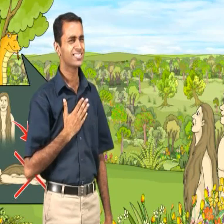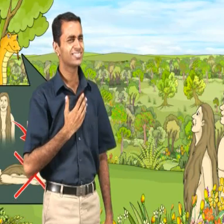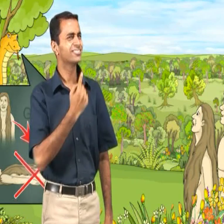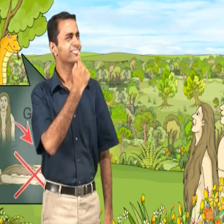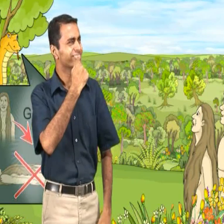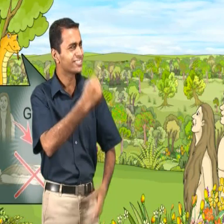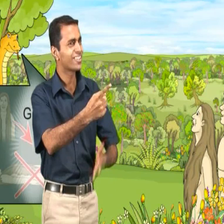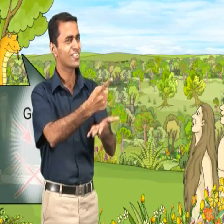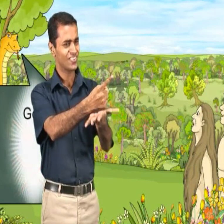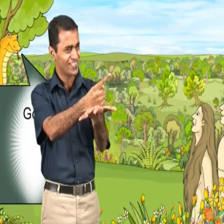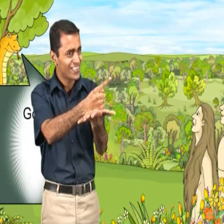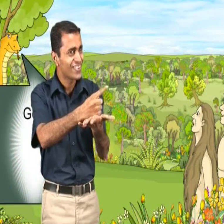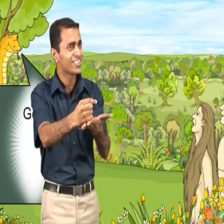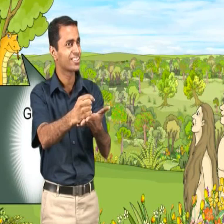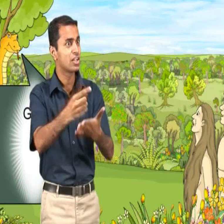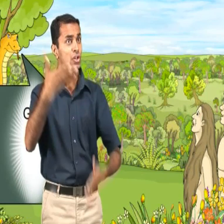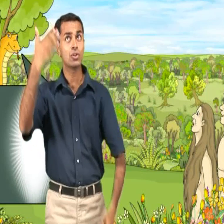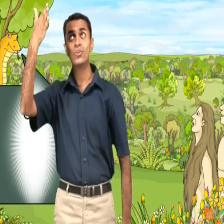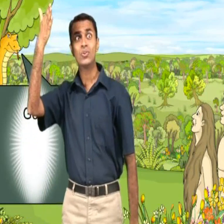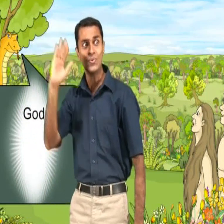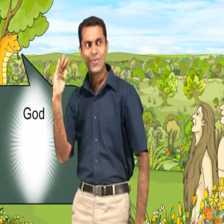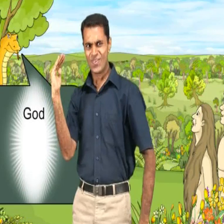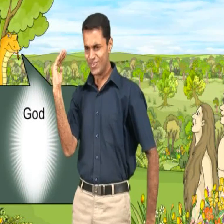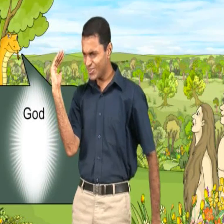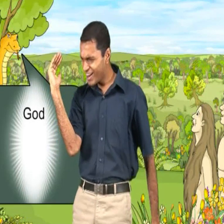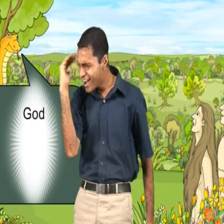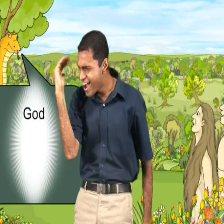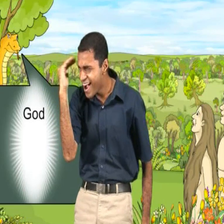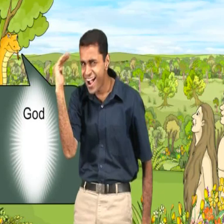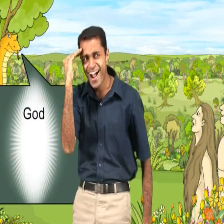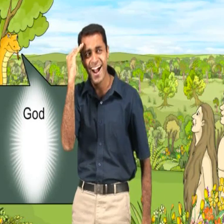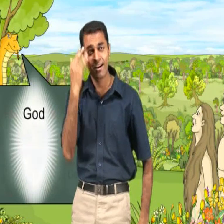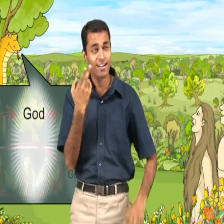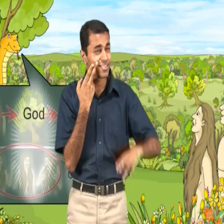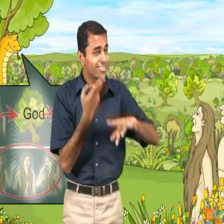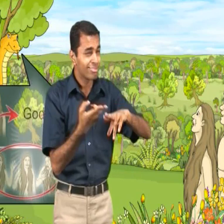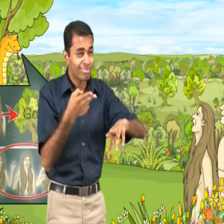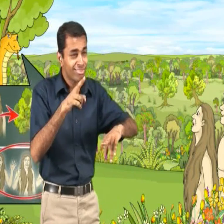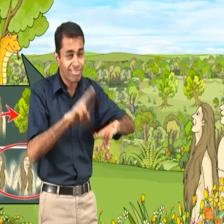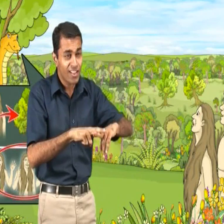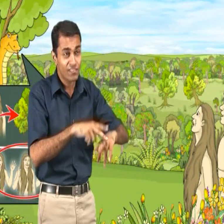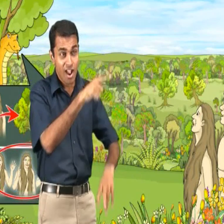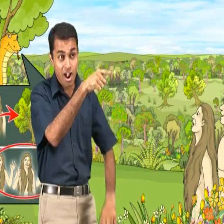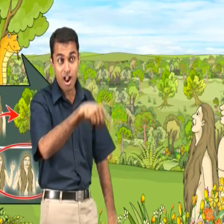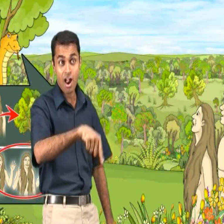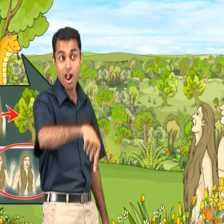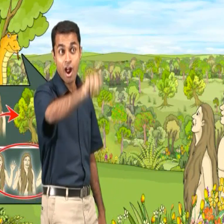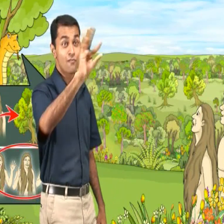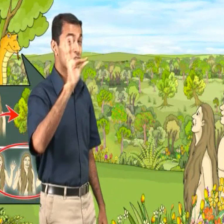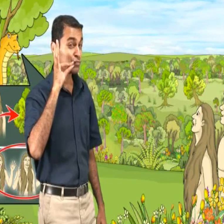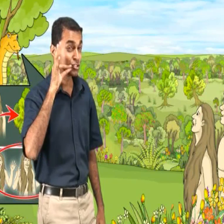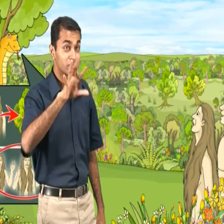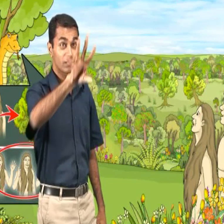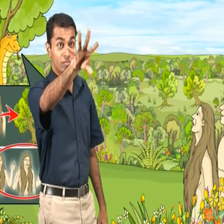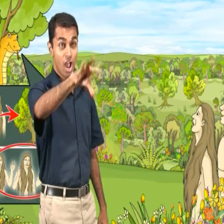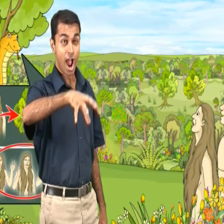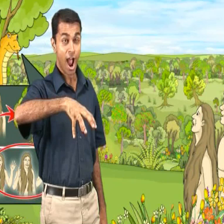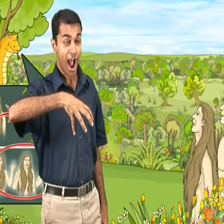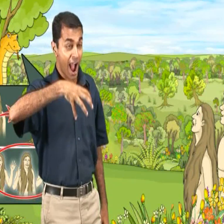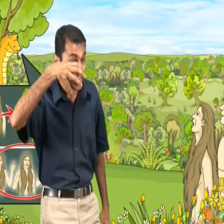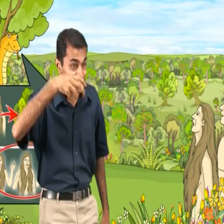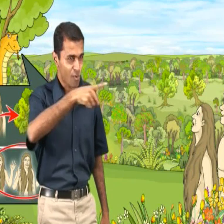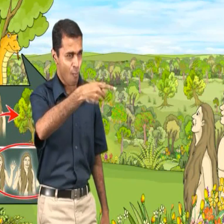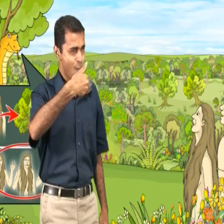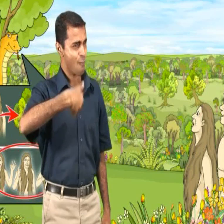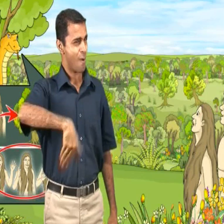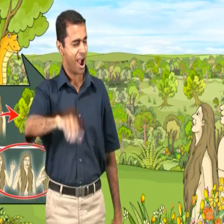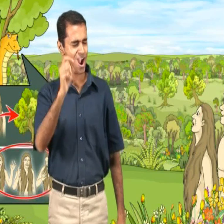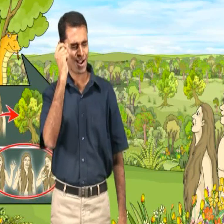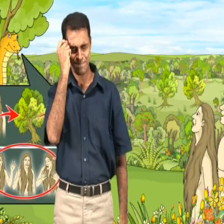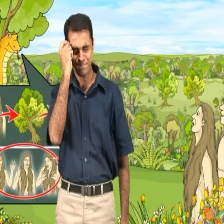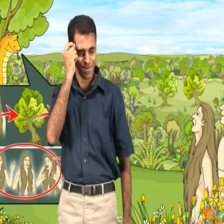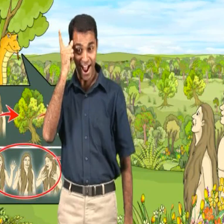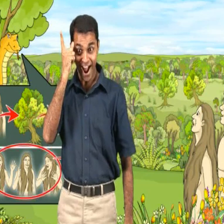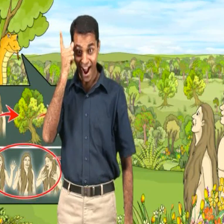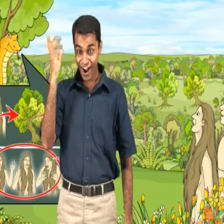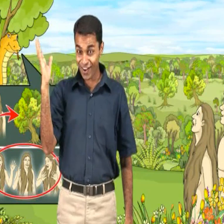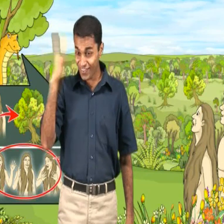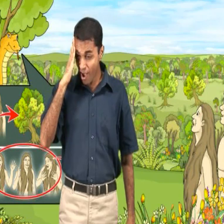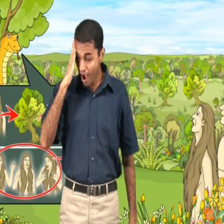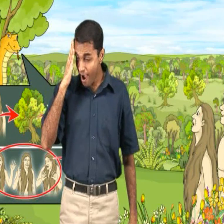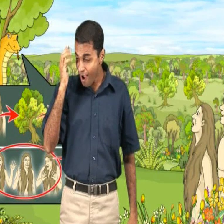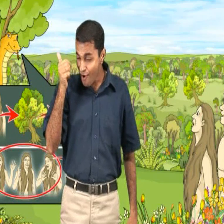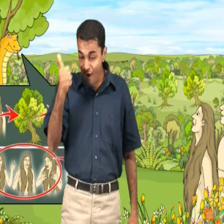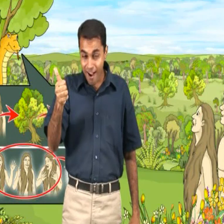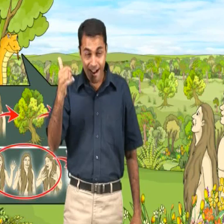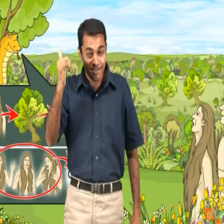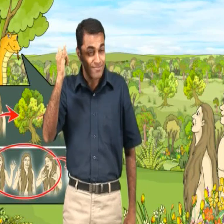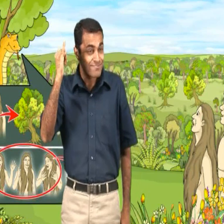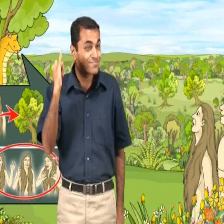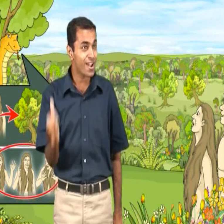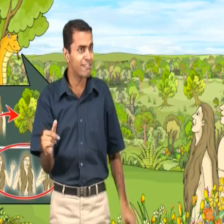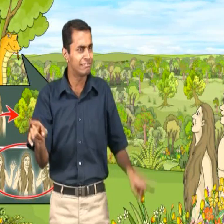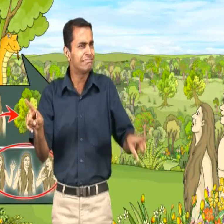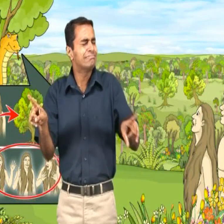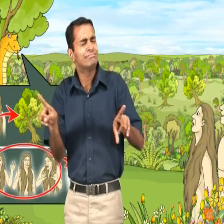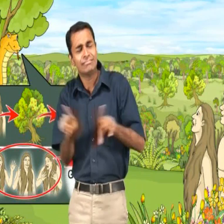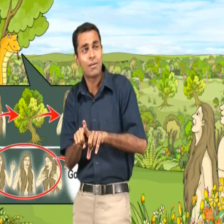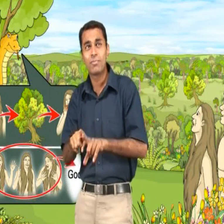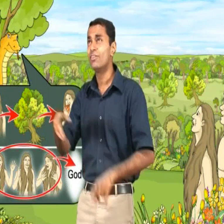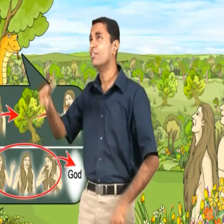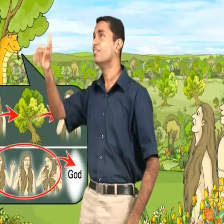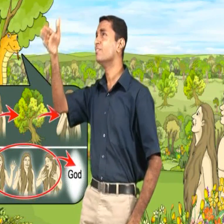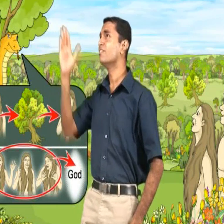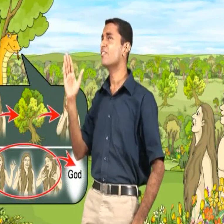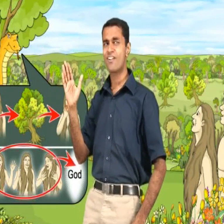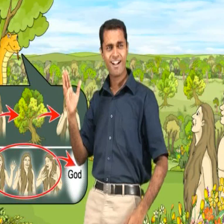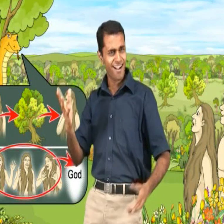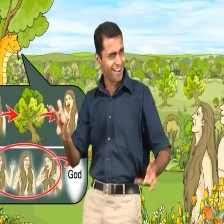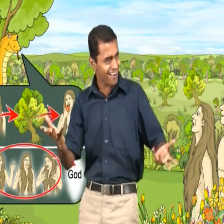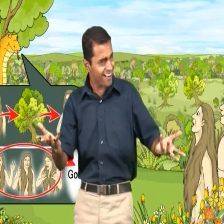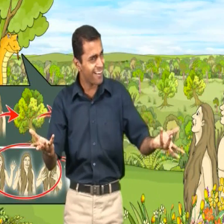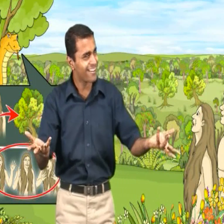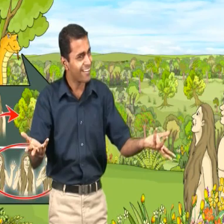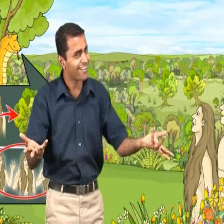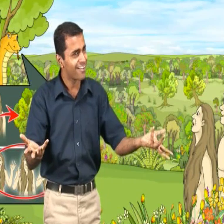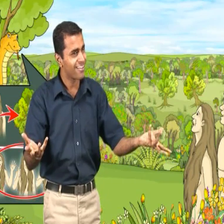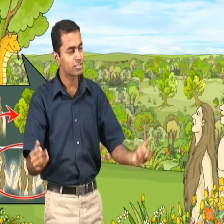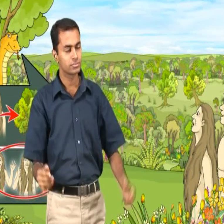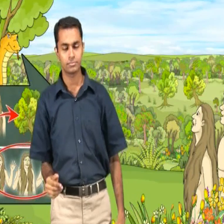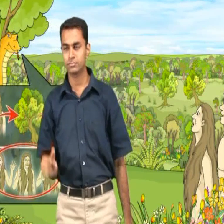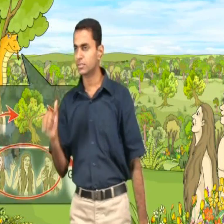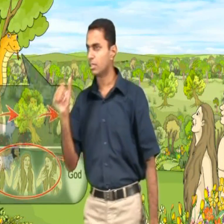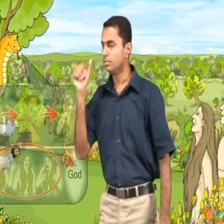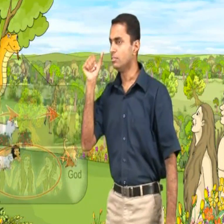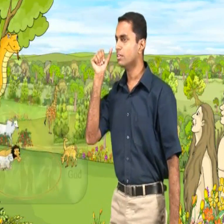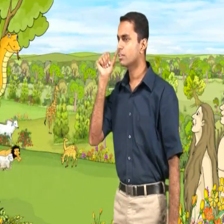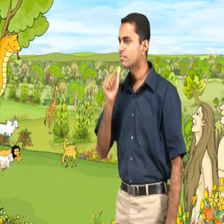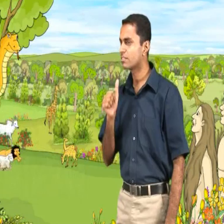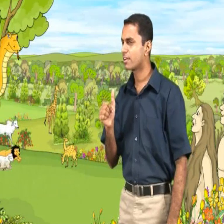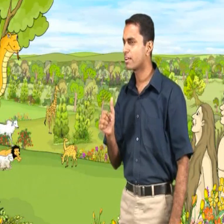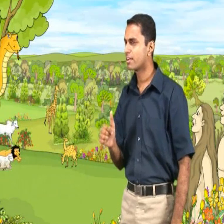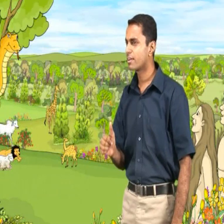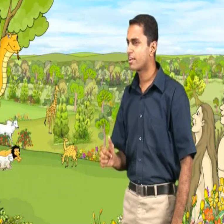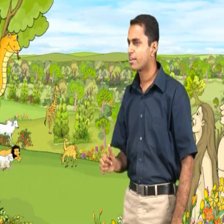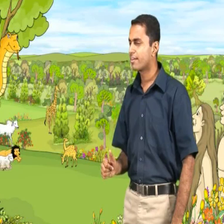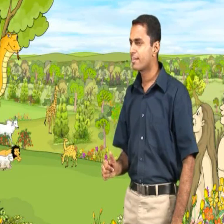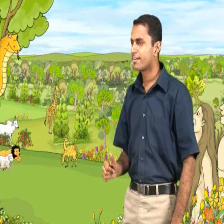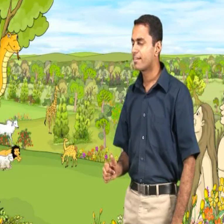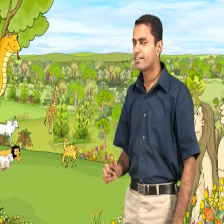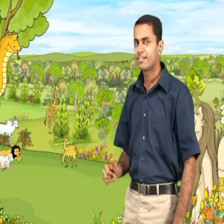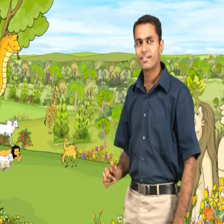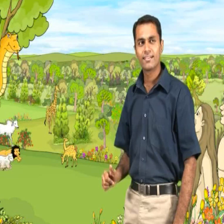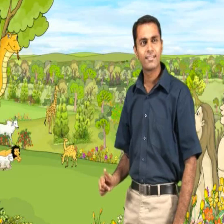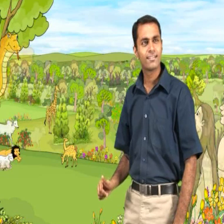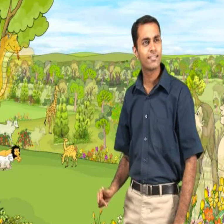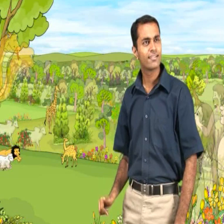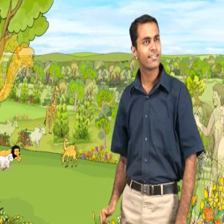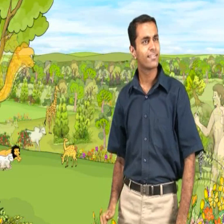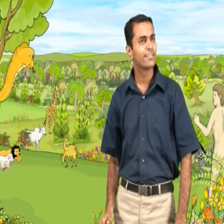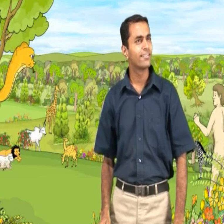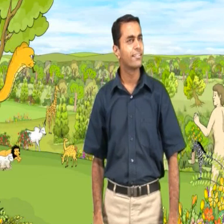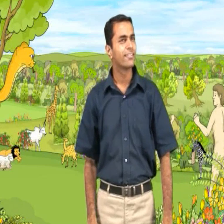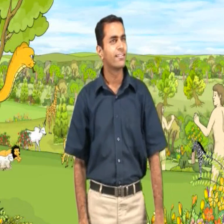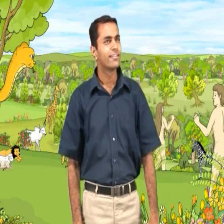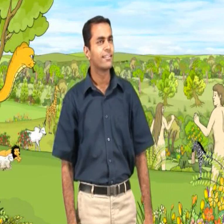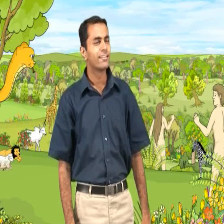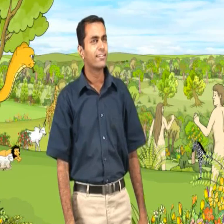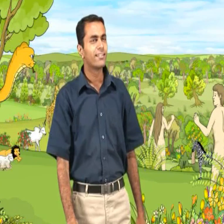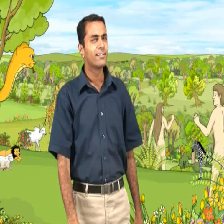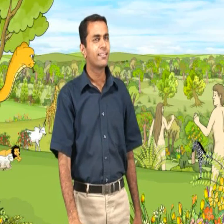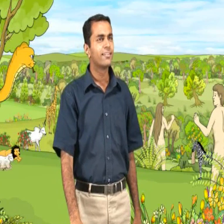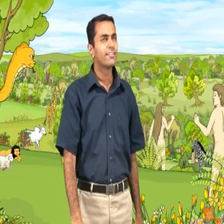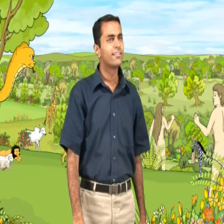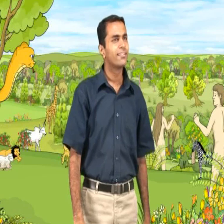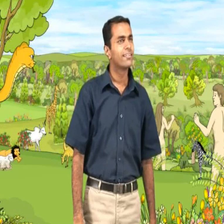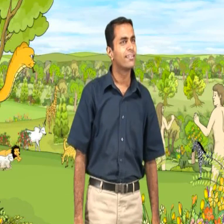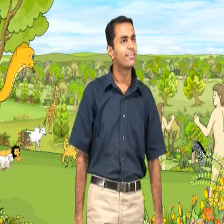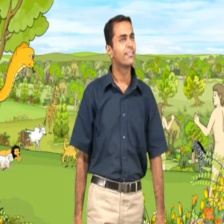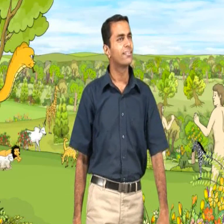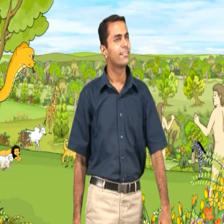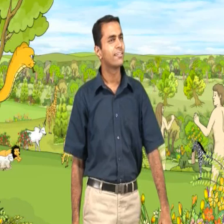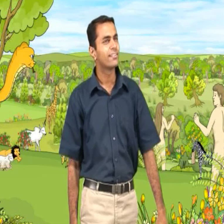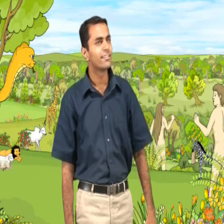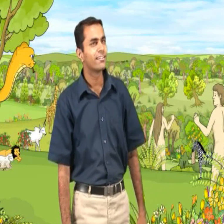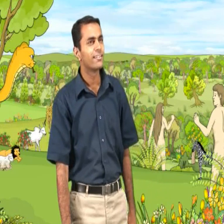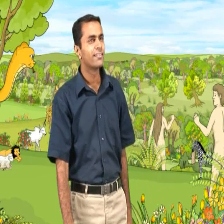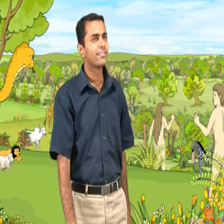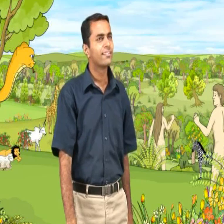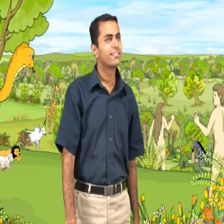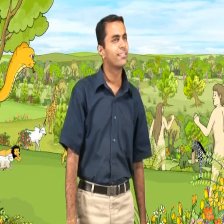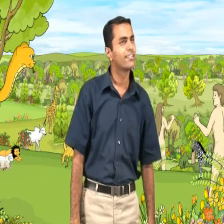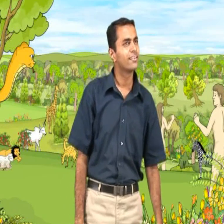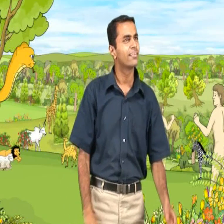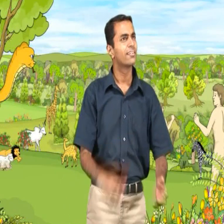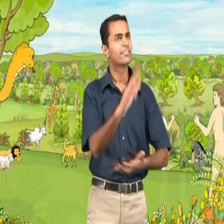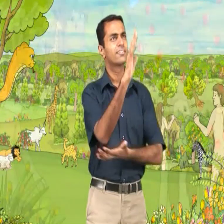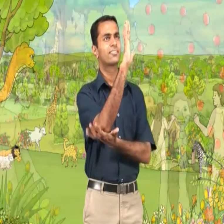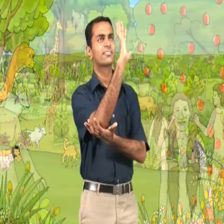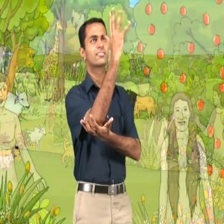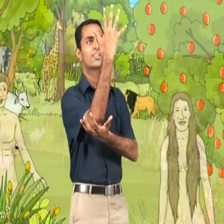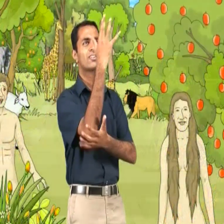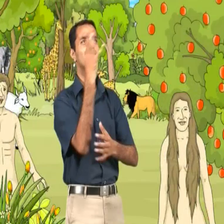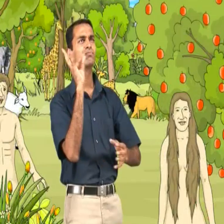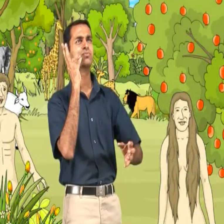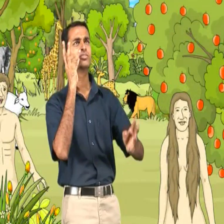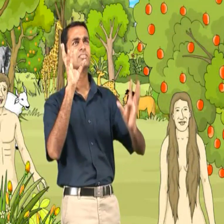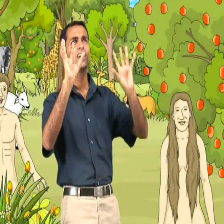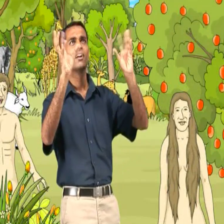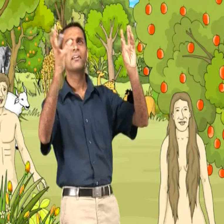“For God knows that in the day you eat of it, your eyes will be opened and you will be like God, knowing good and evil.”